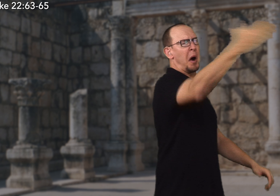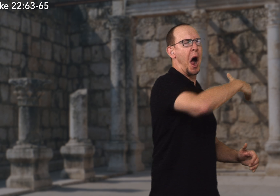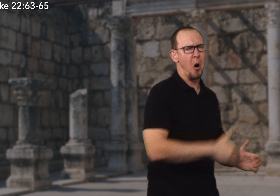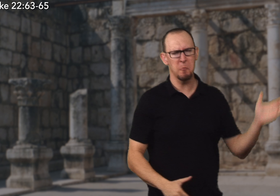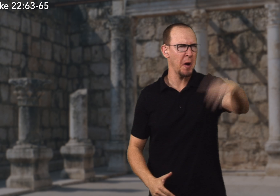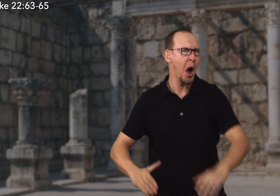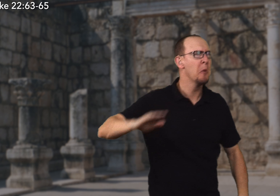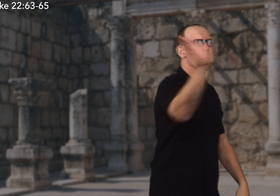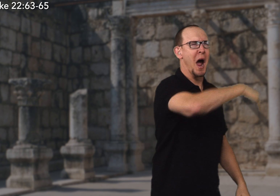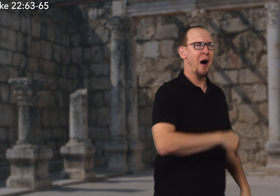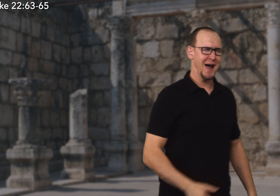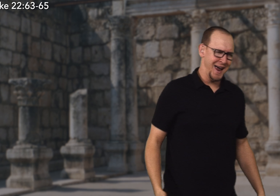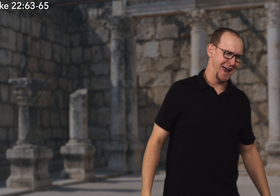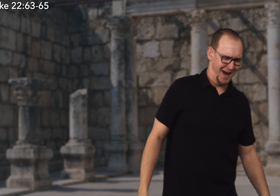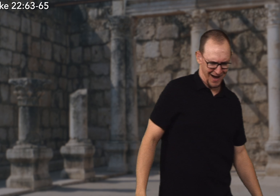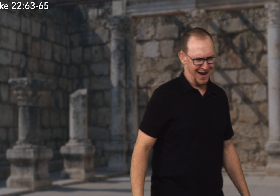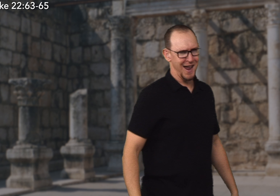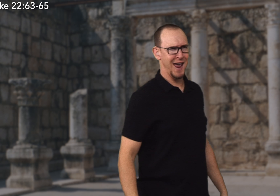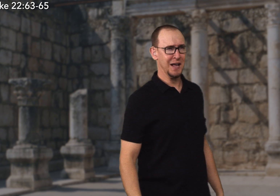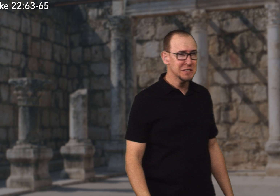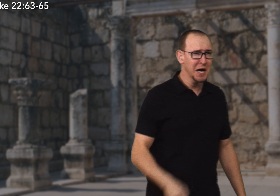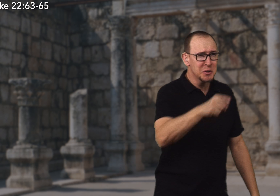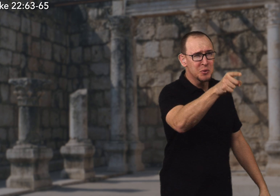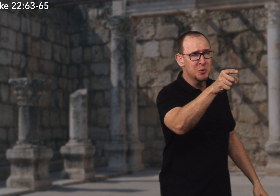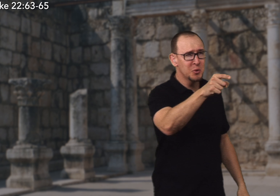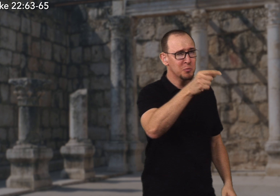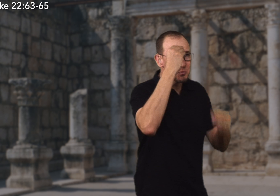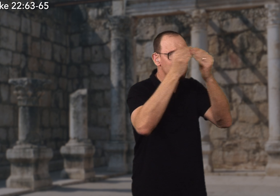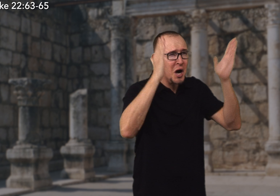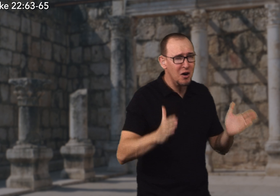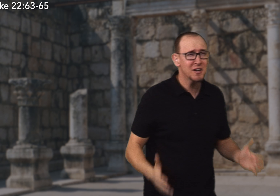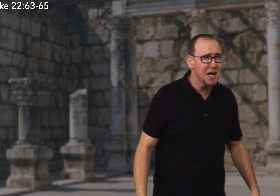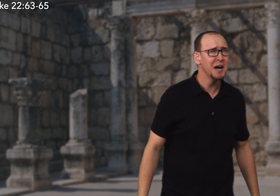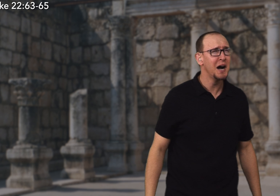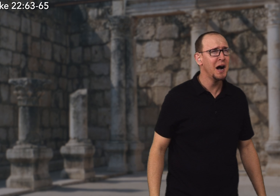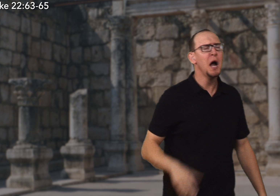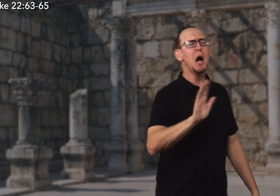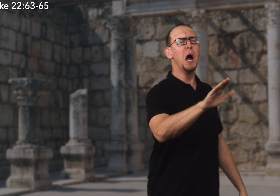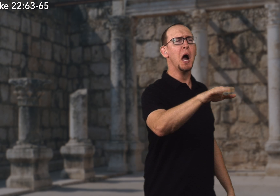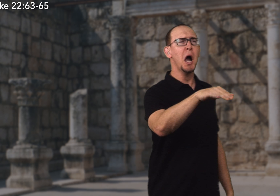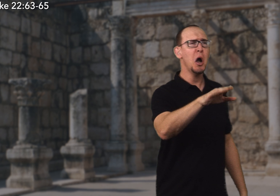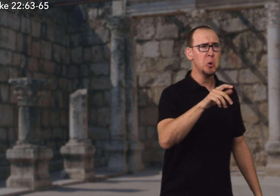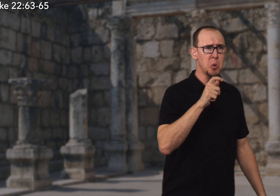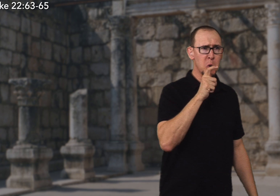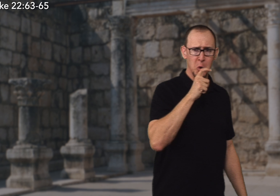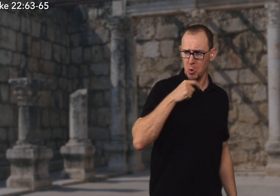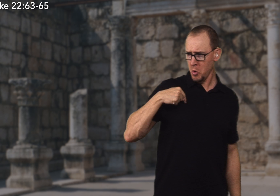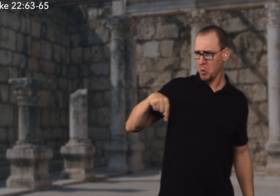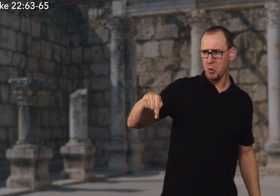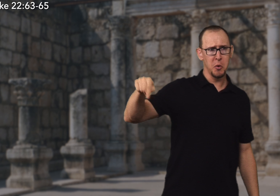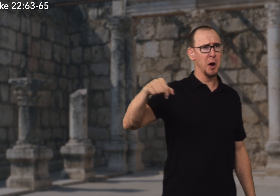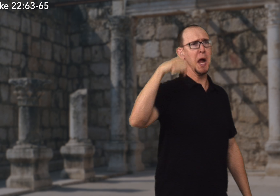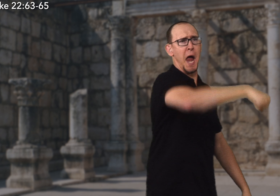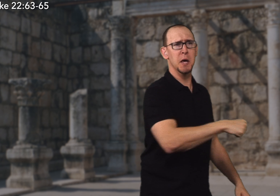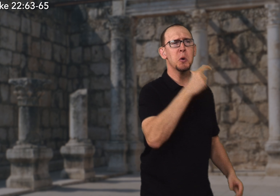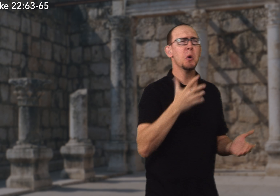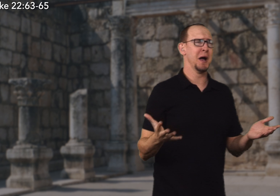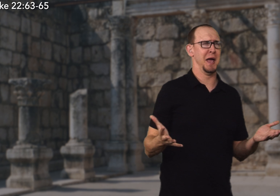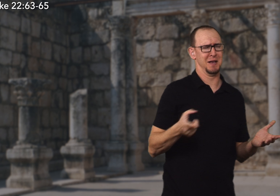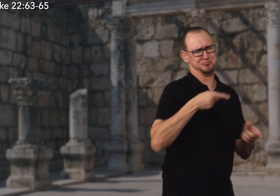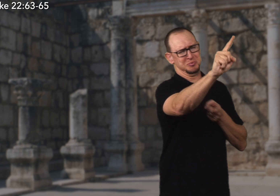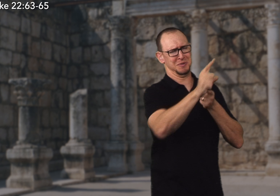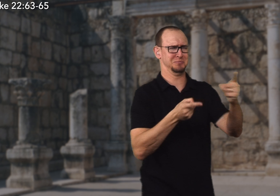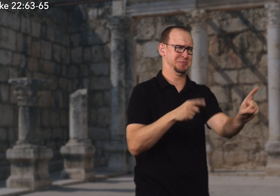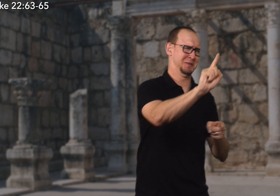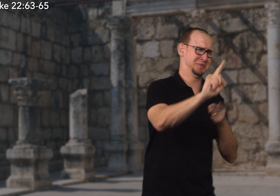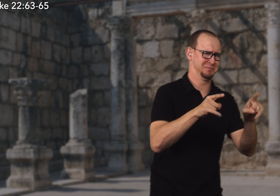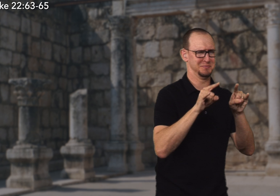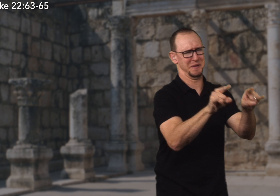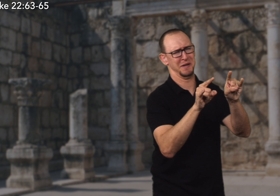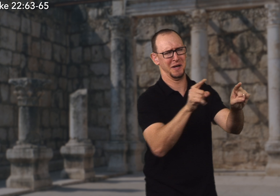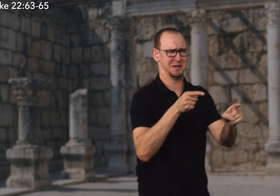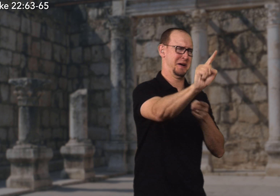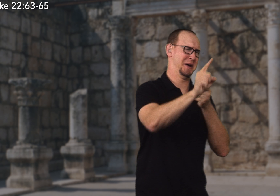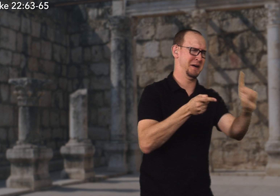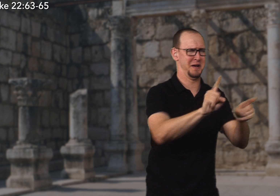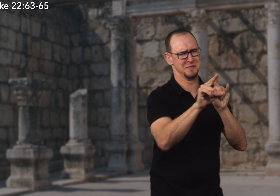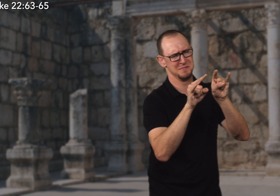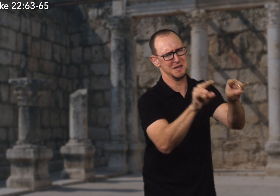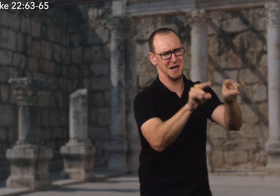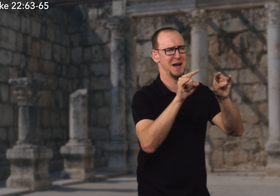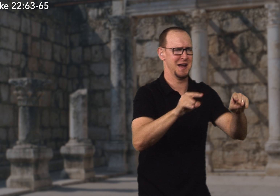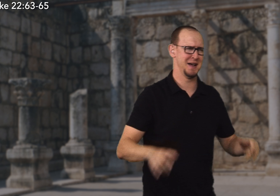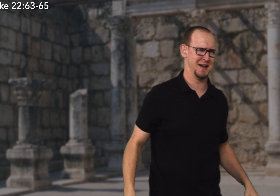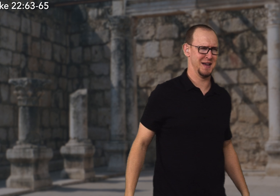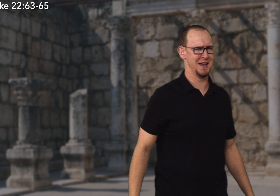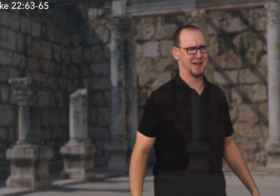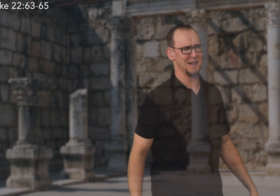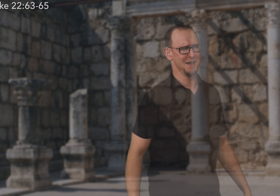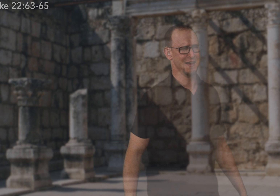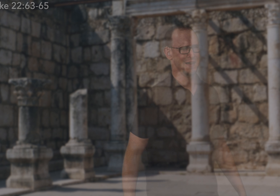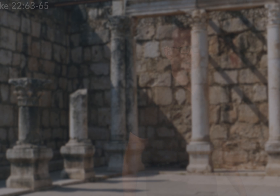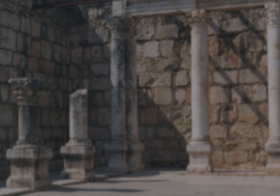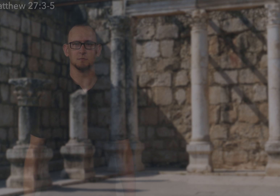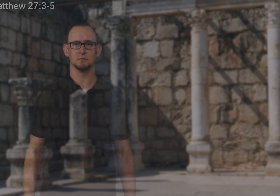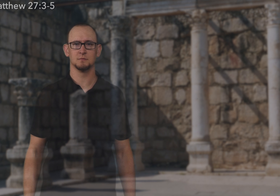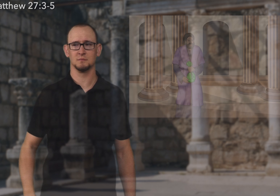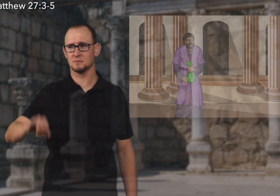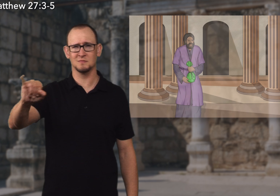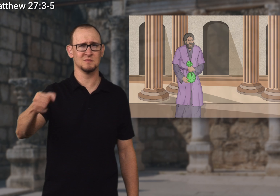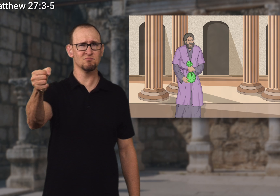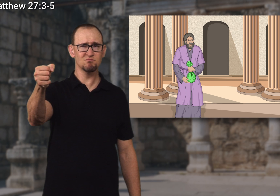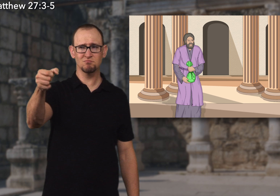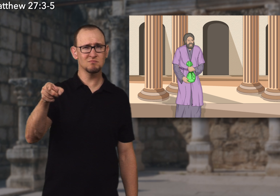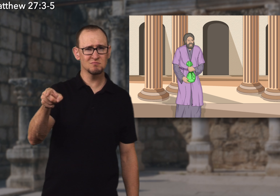Who hit You?” And they said many other blasphemous things against Him.